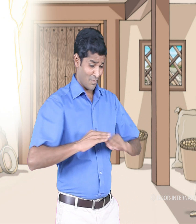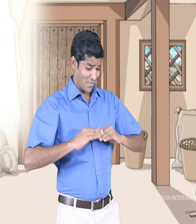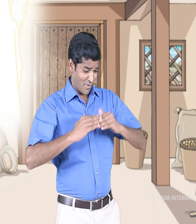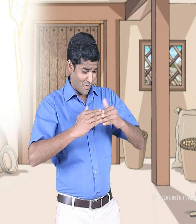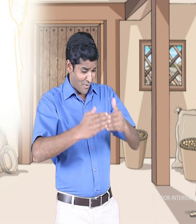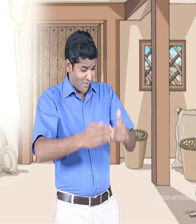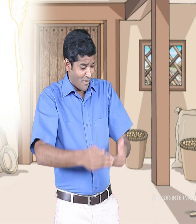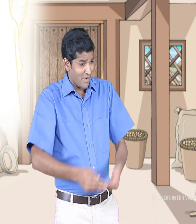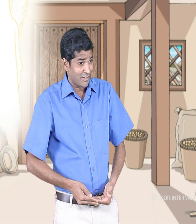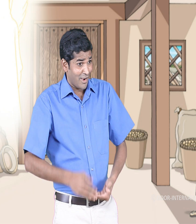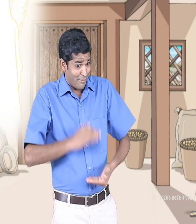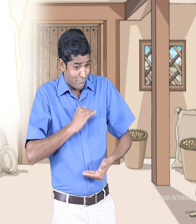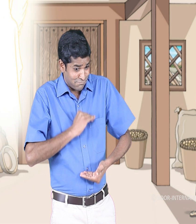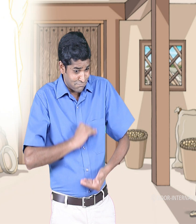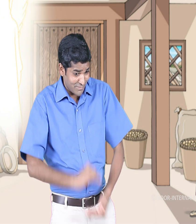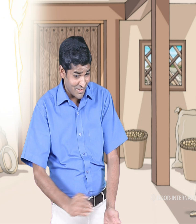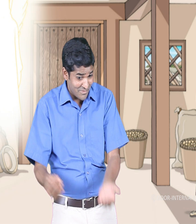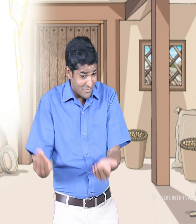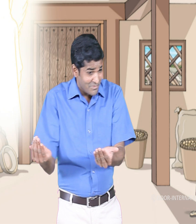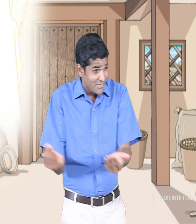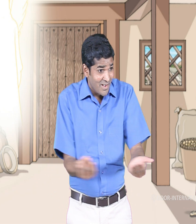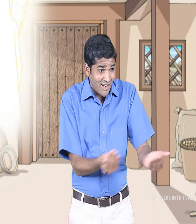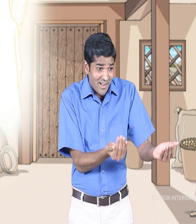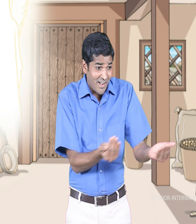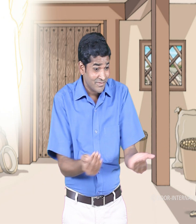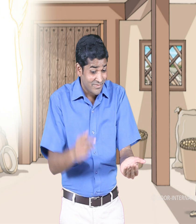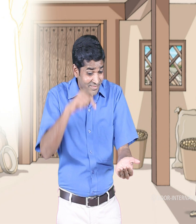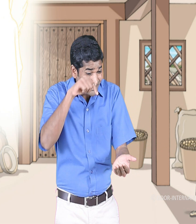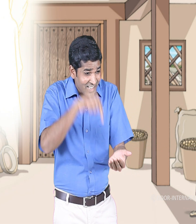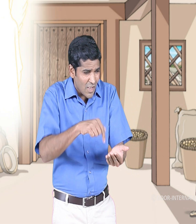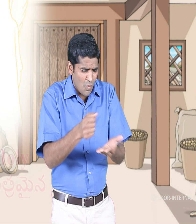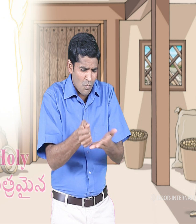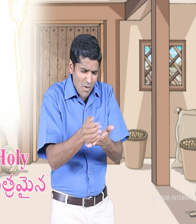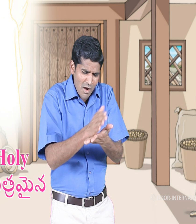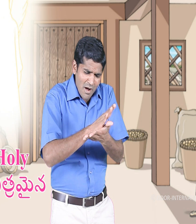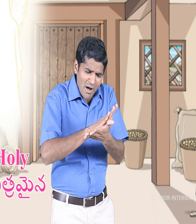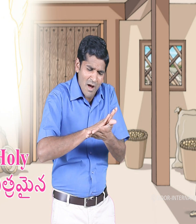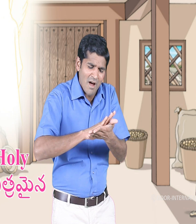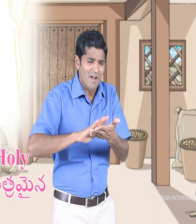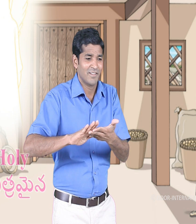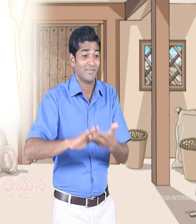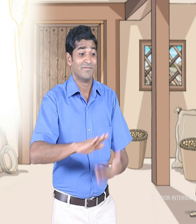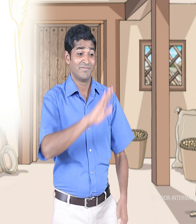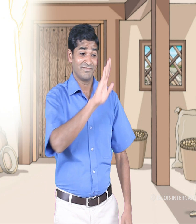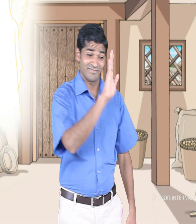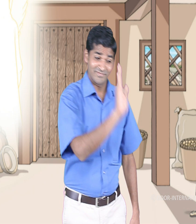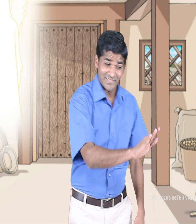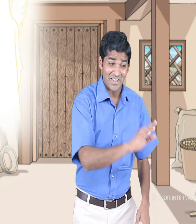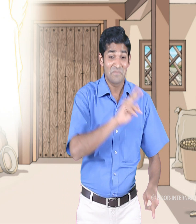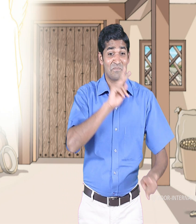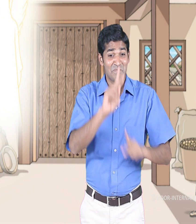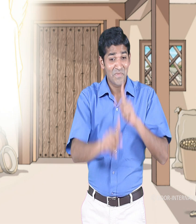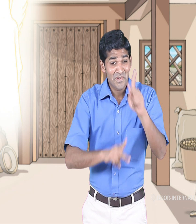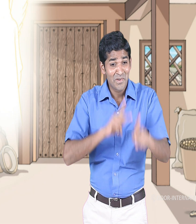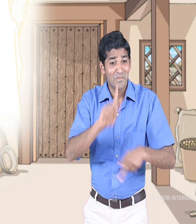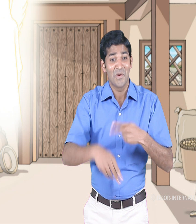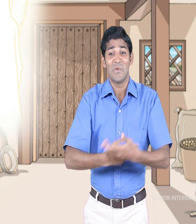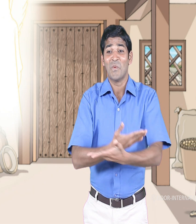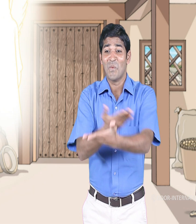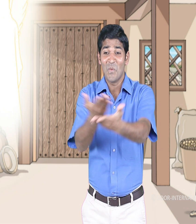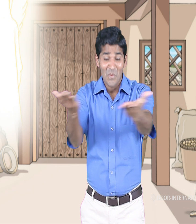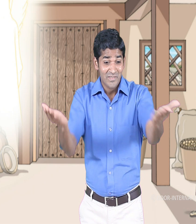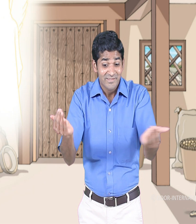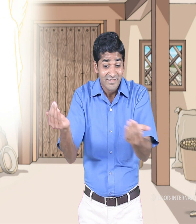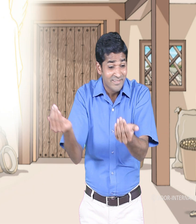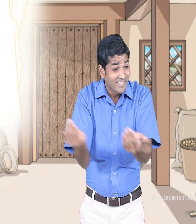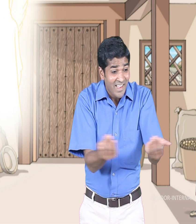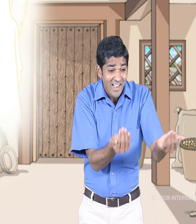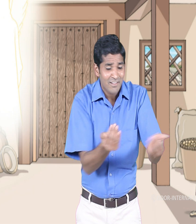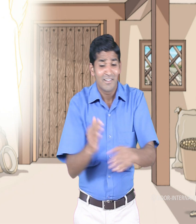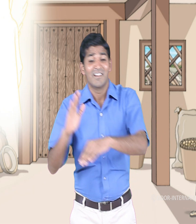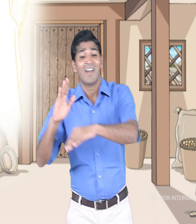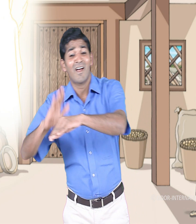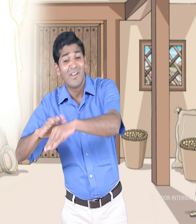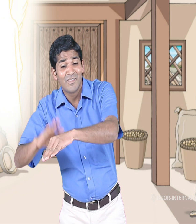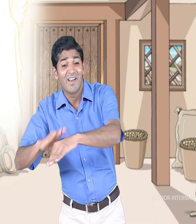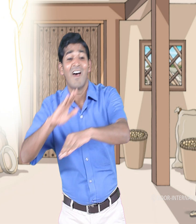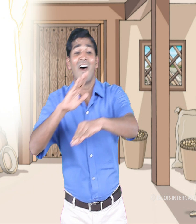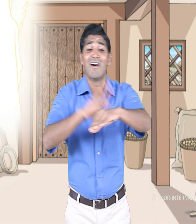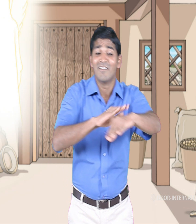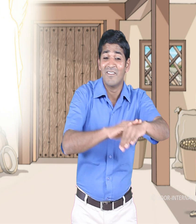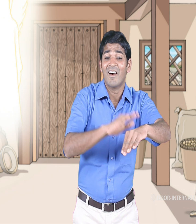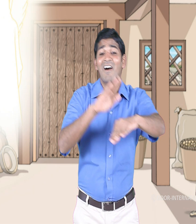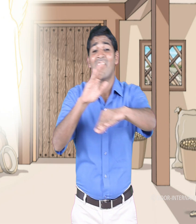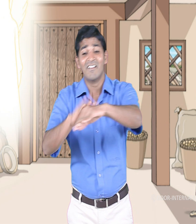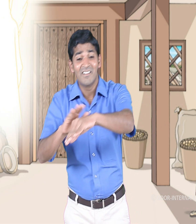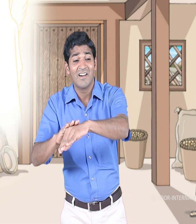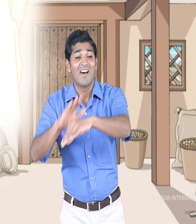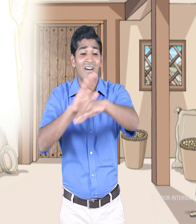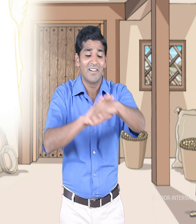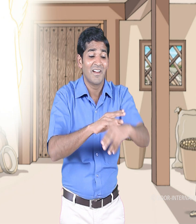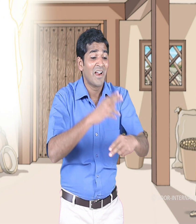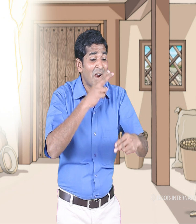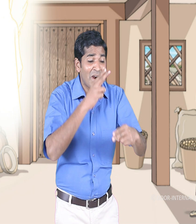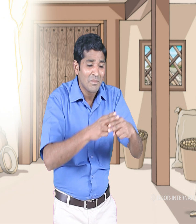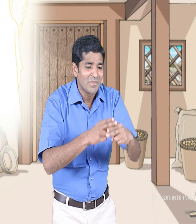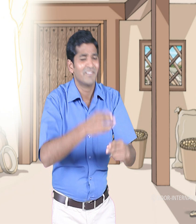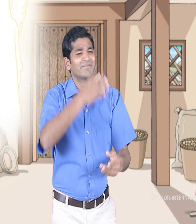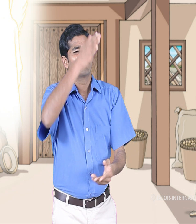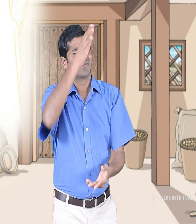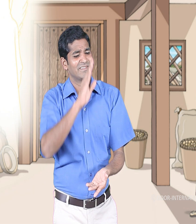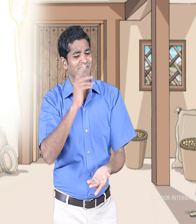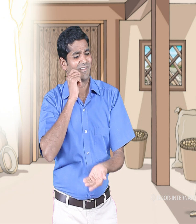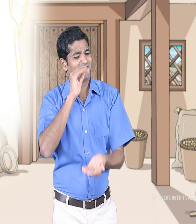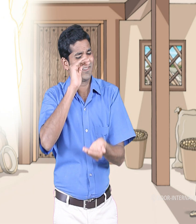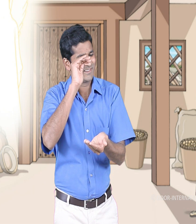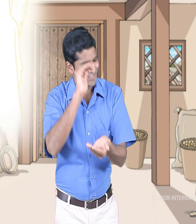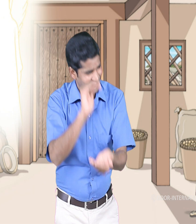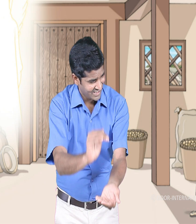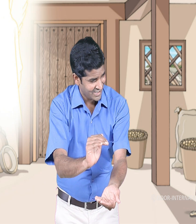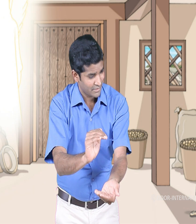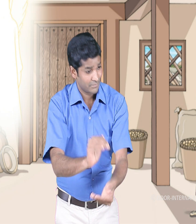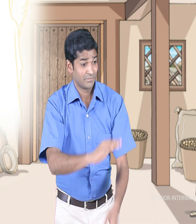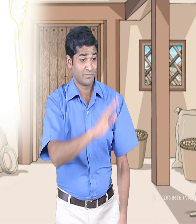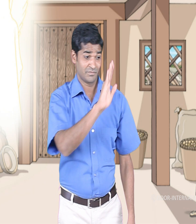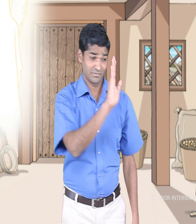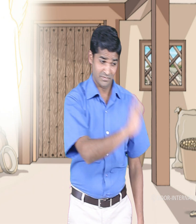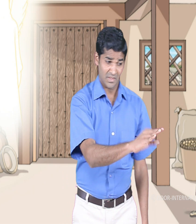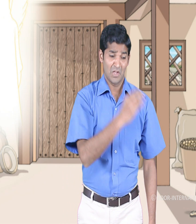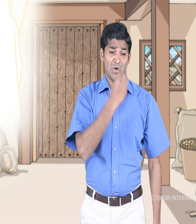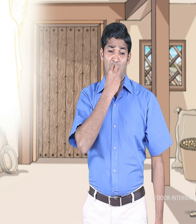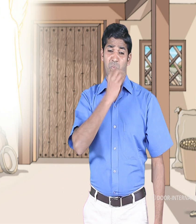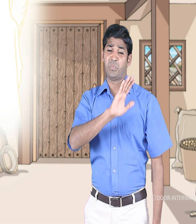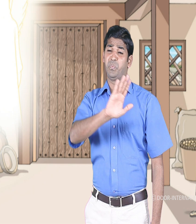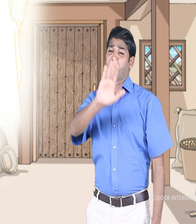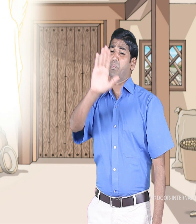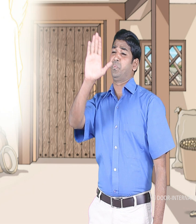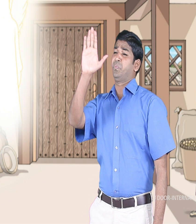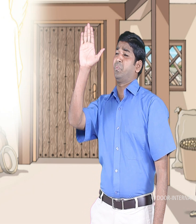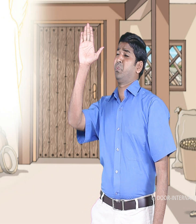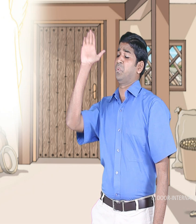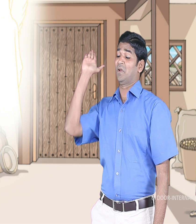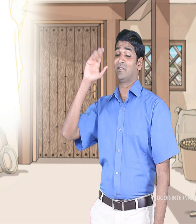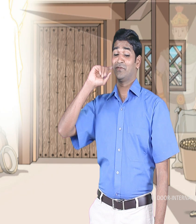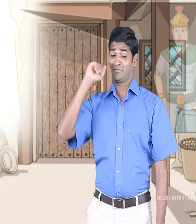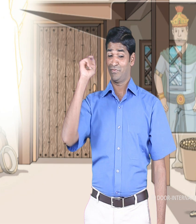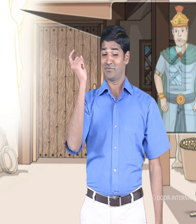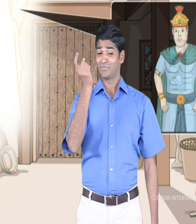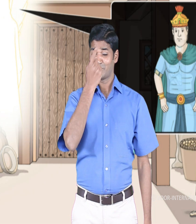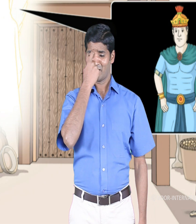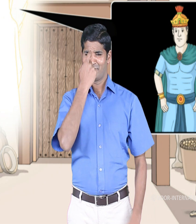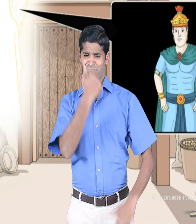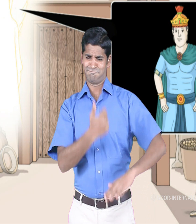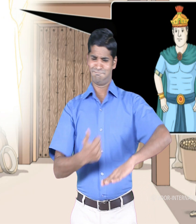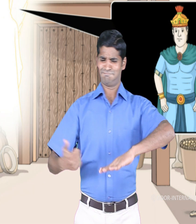He will be great and will be called the Son of the Most High.